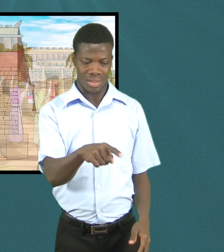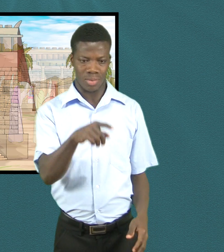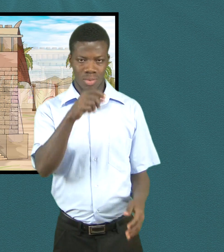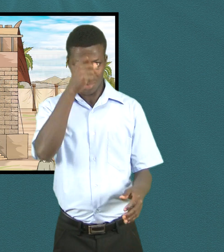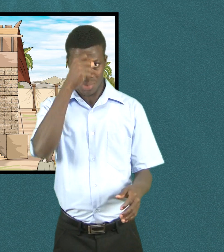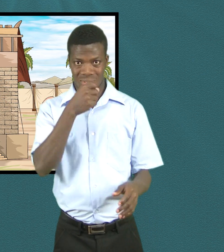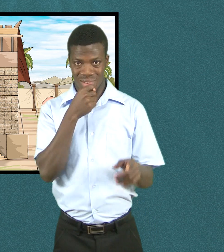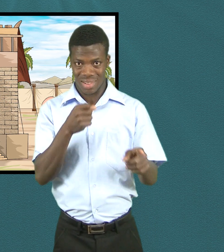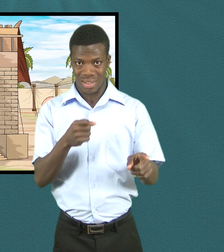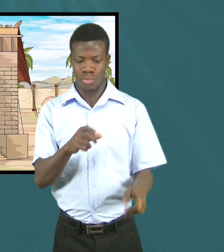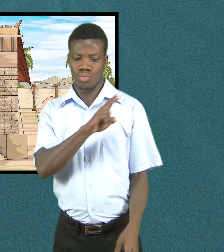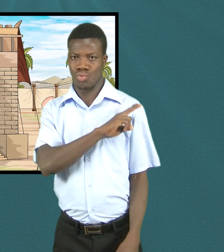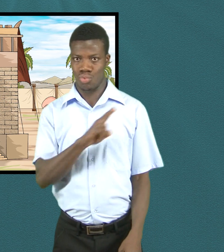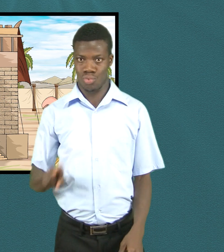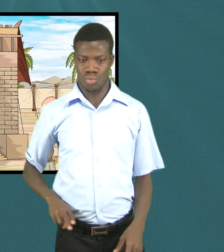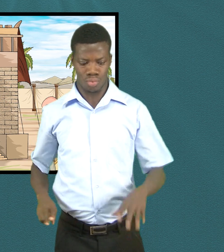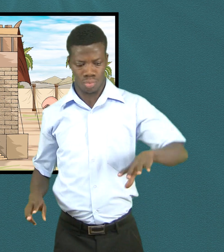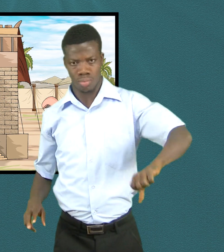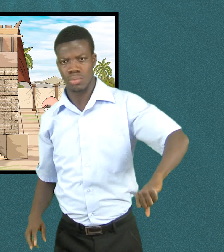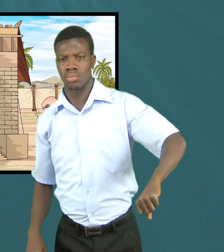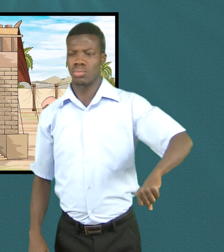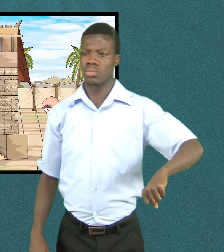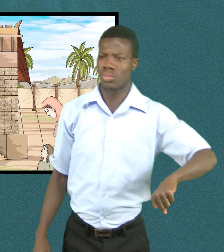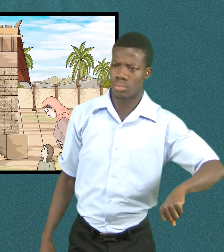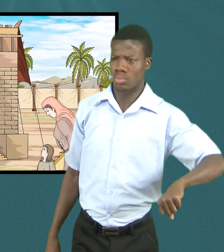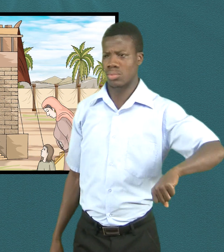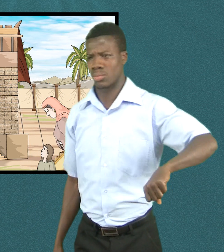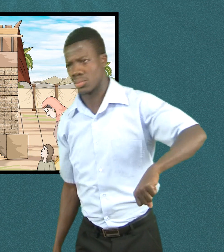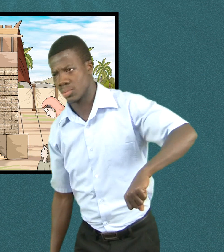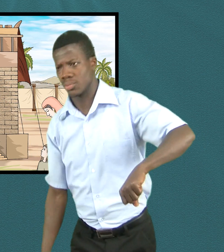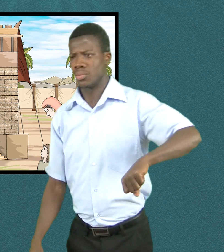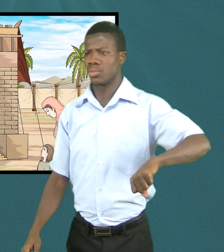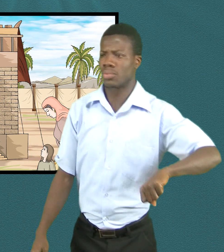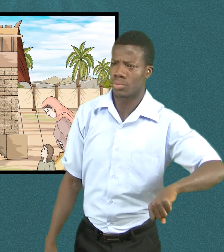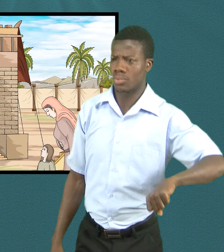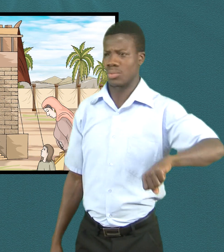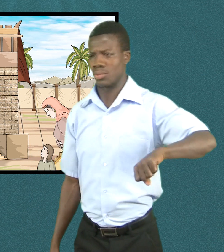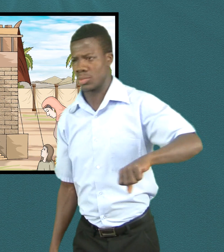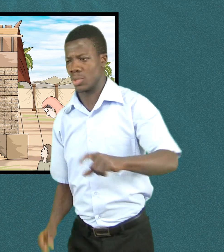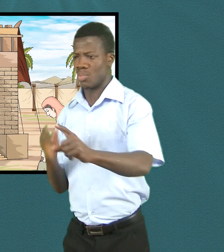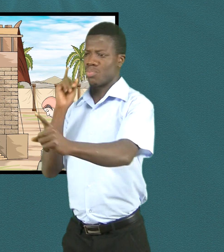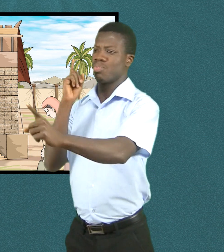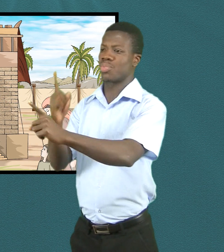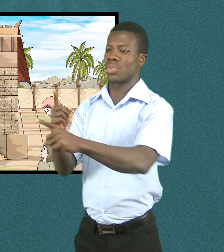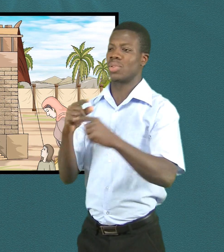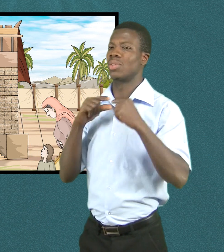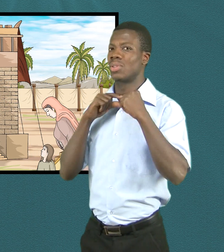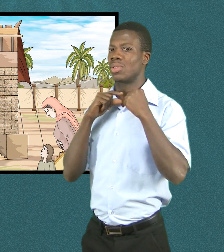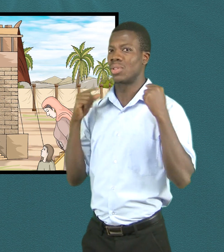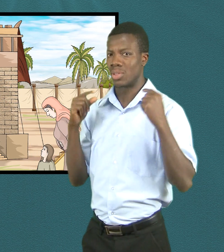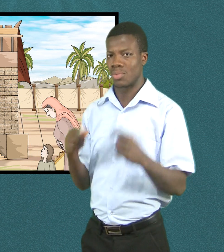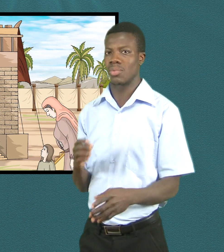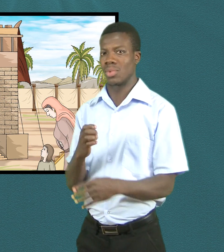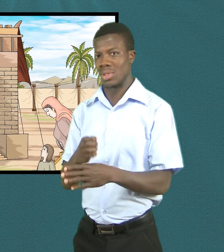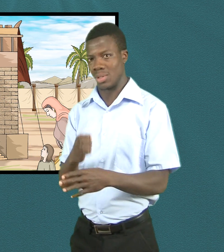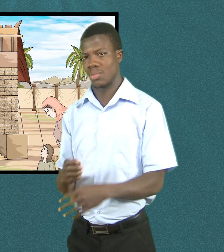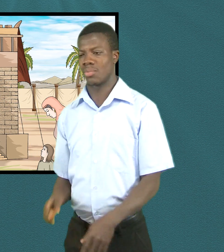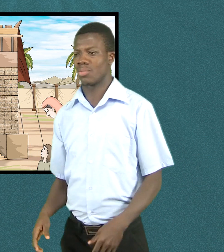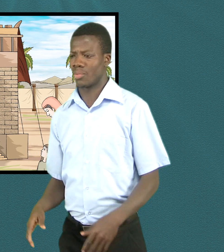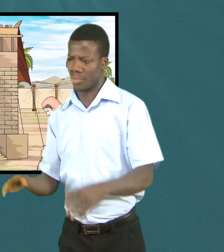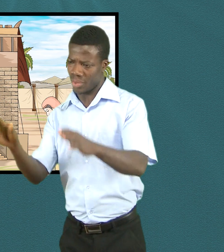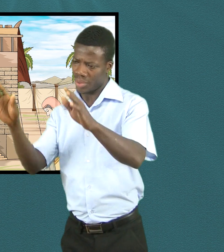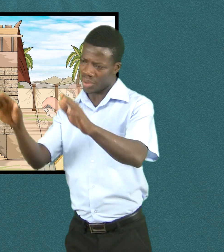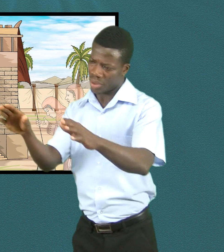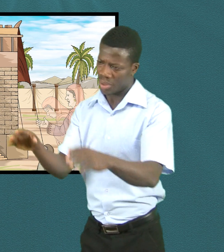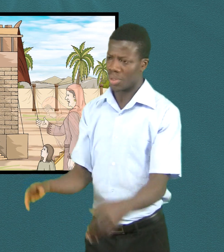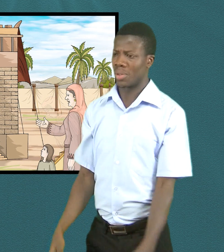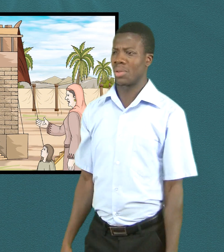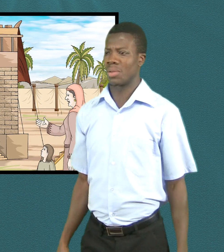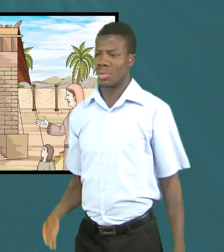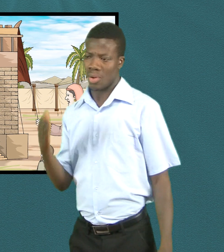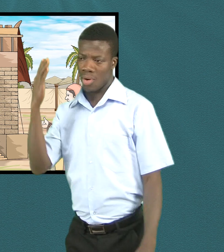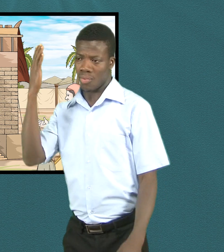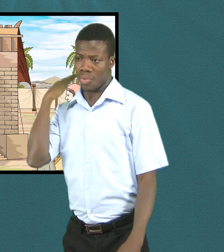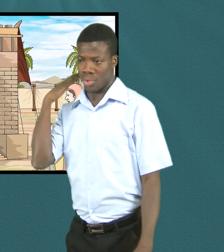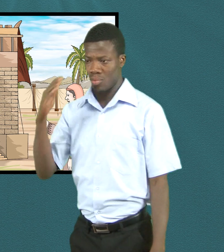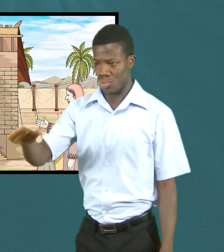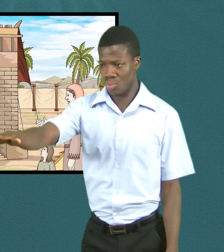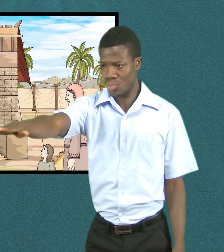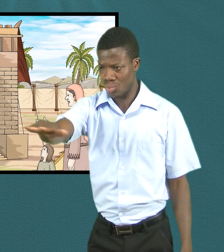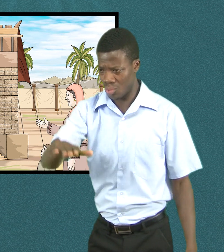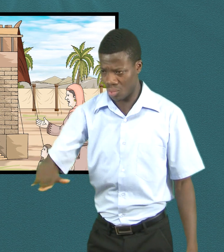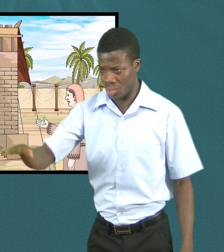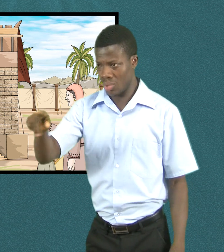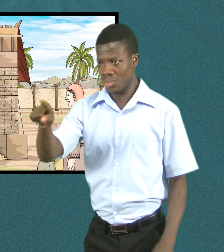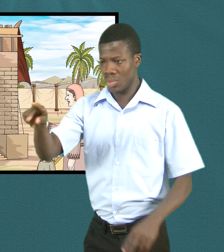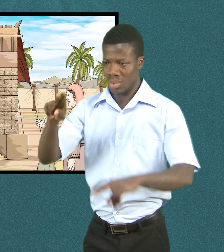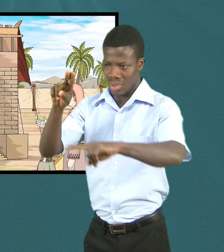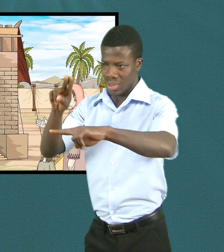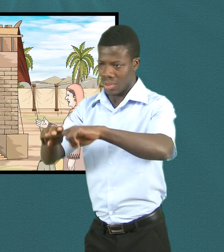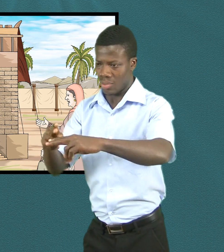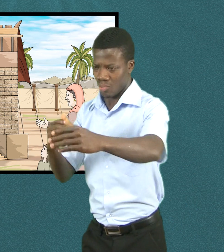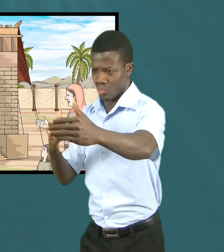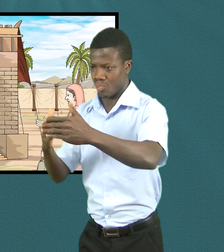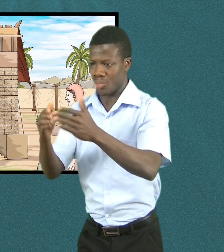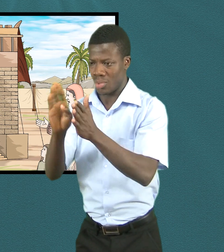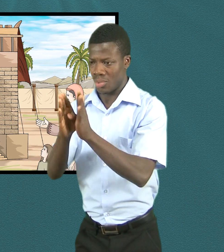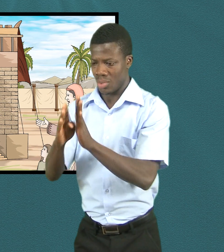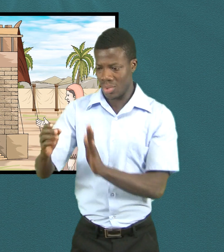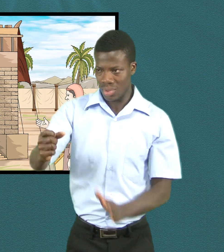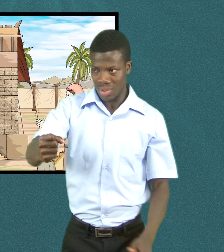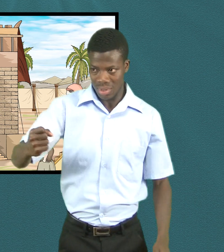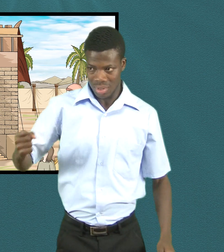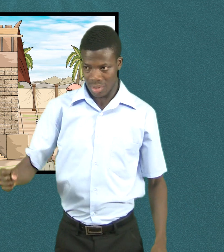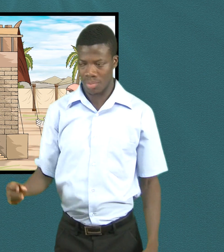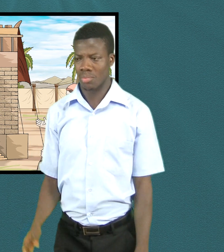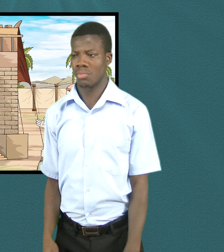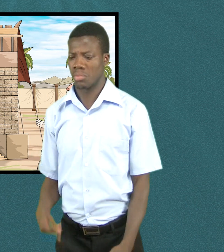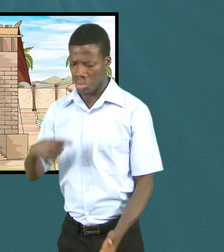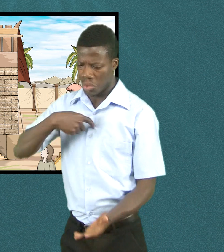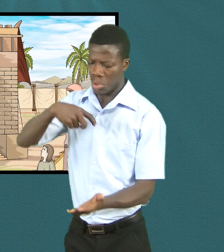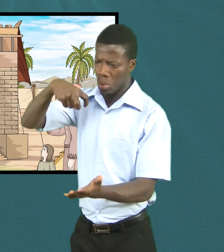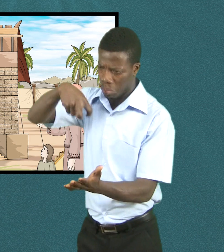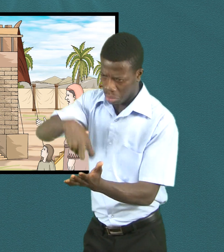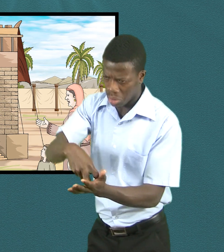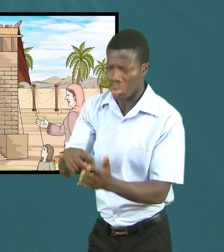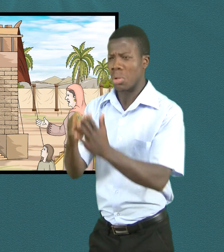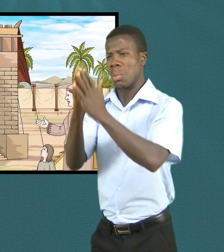“Please, my lord,” said Hannah, “as surely as you live, my lord, I am the woman who stood here beside you praying to the LORD.